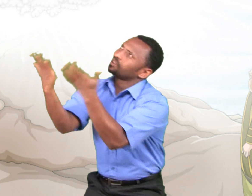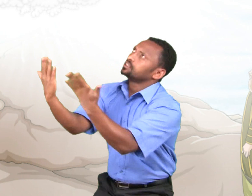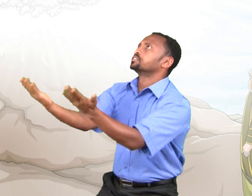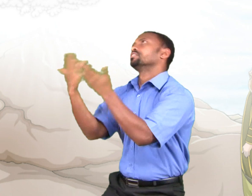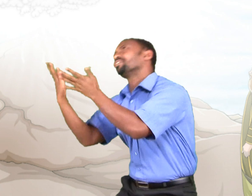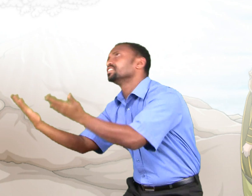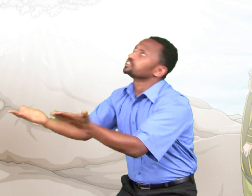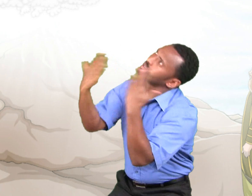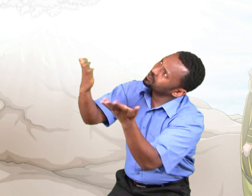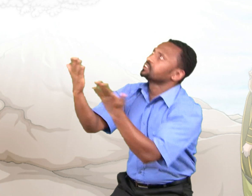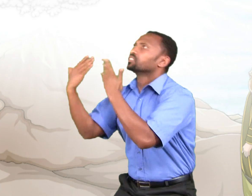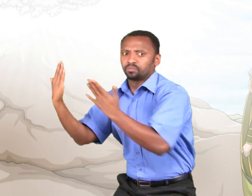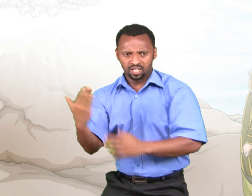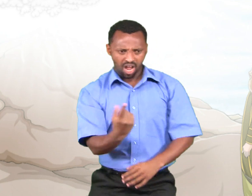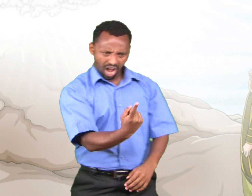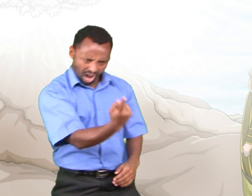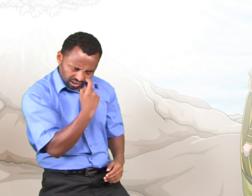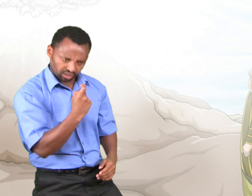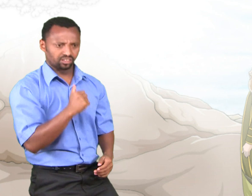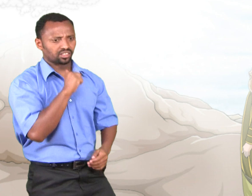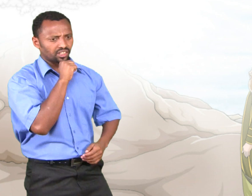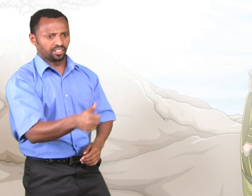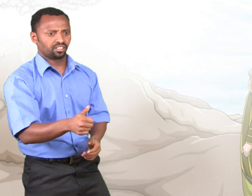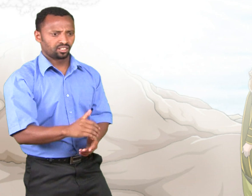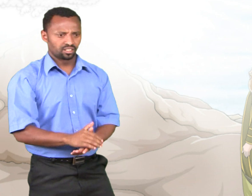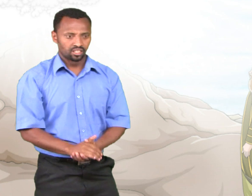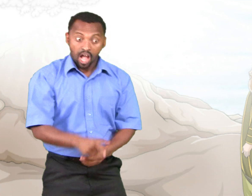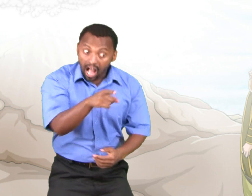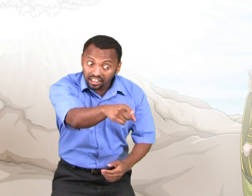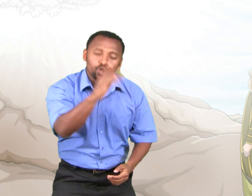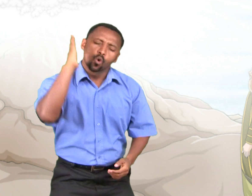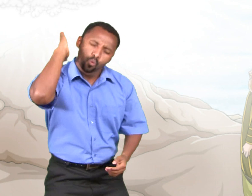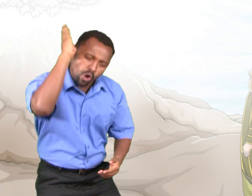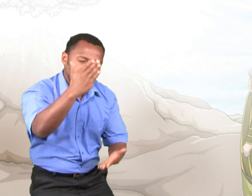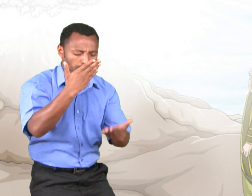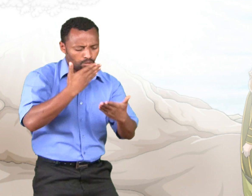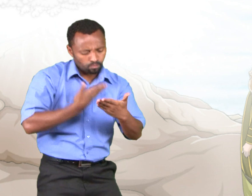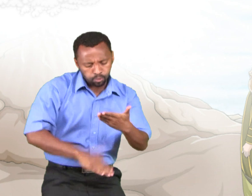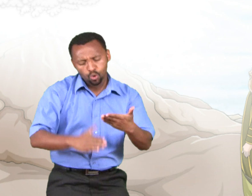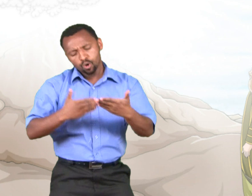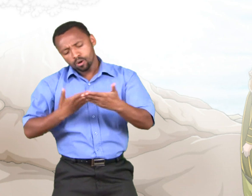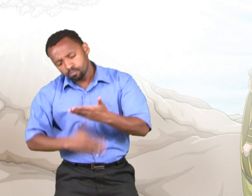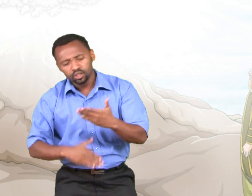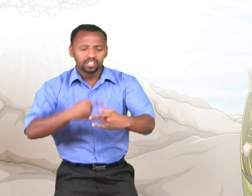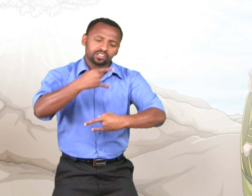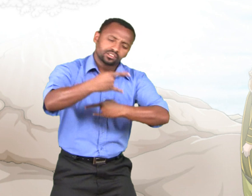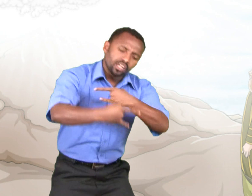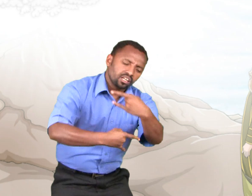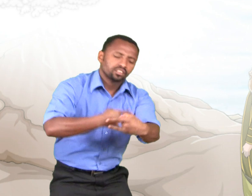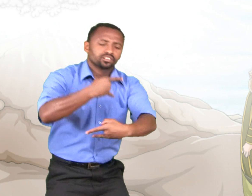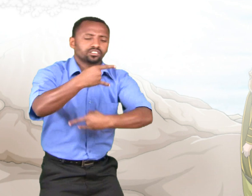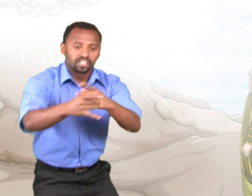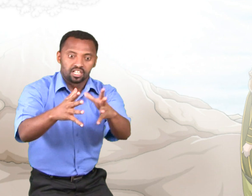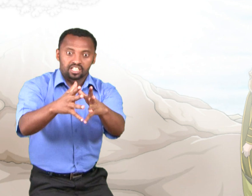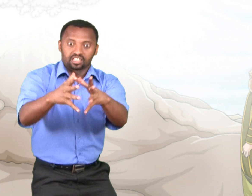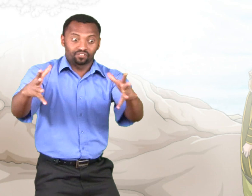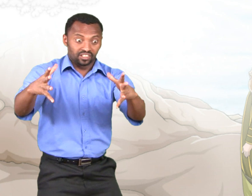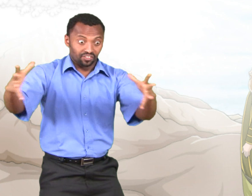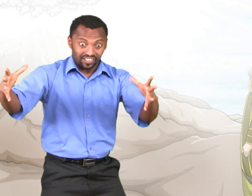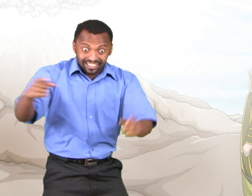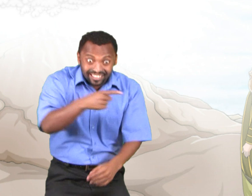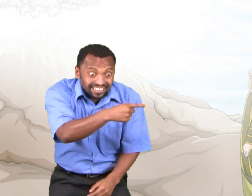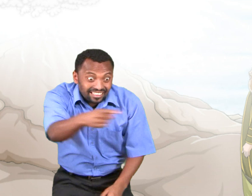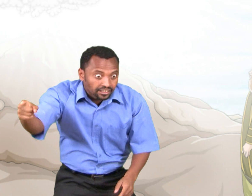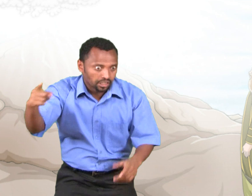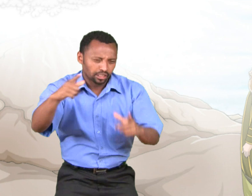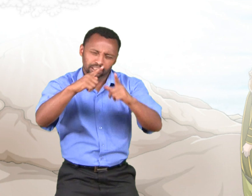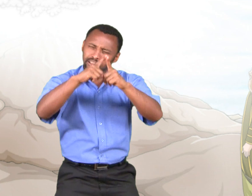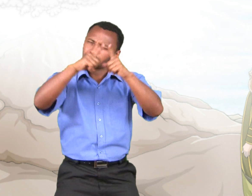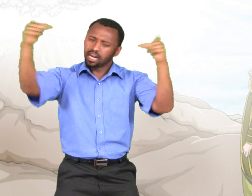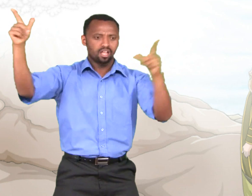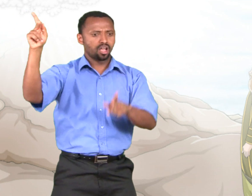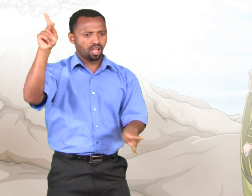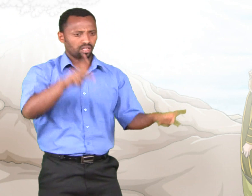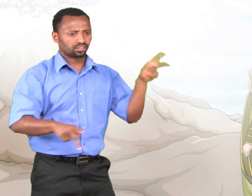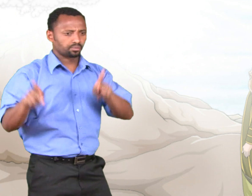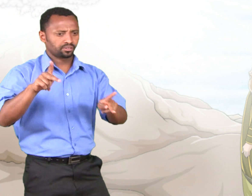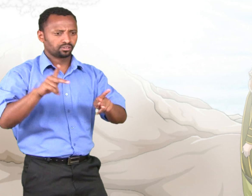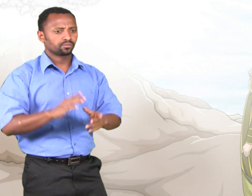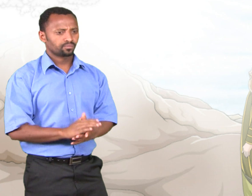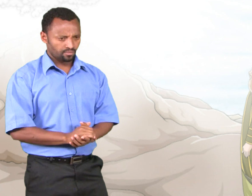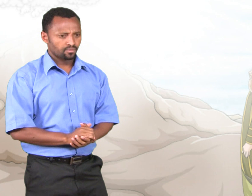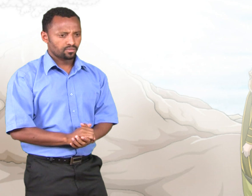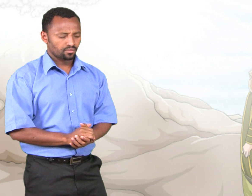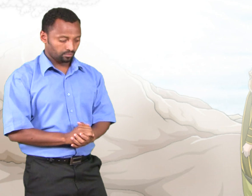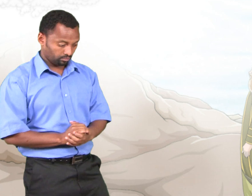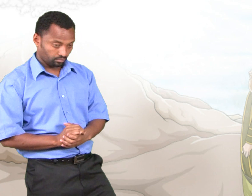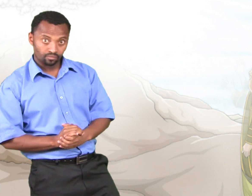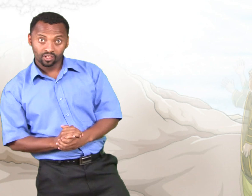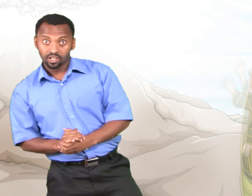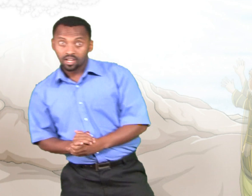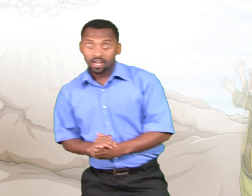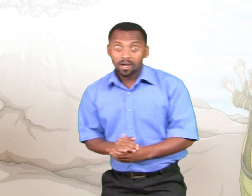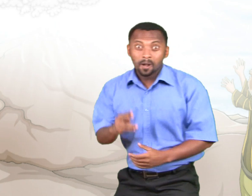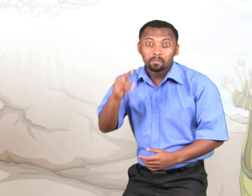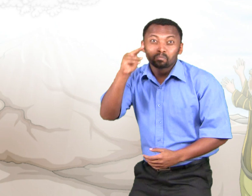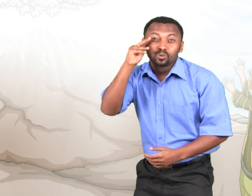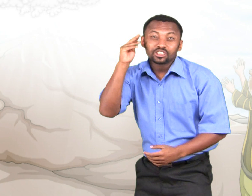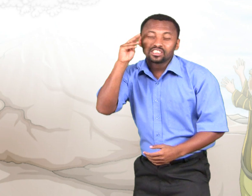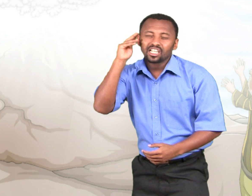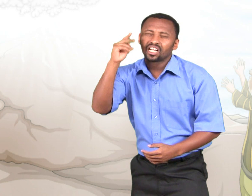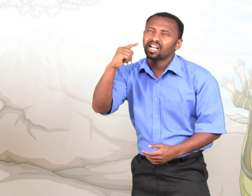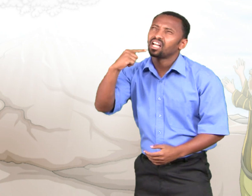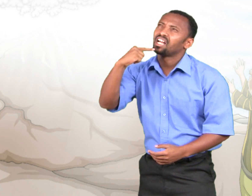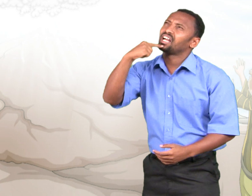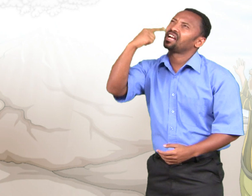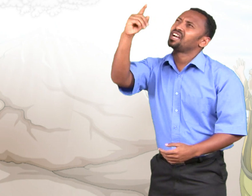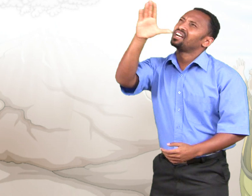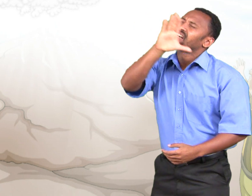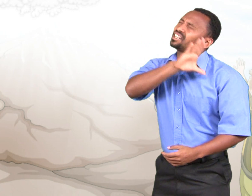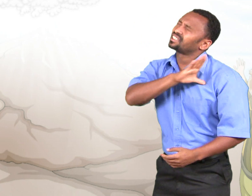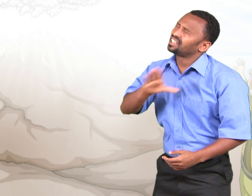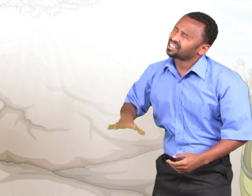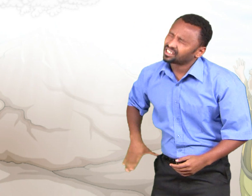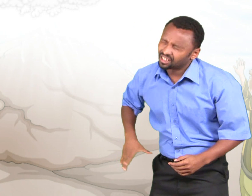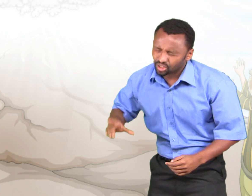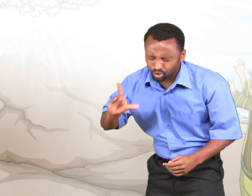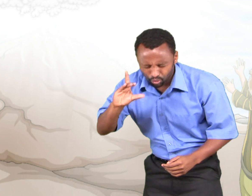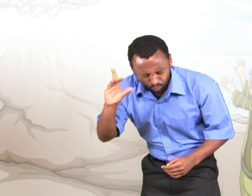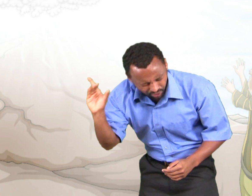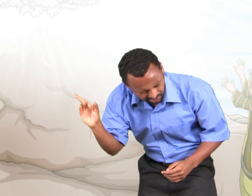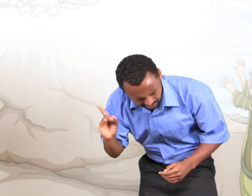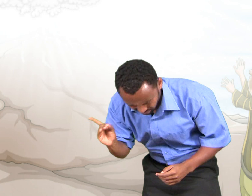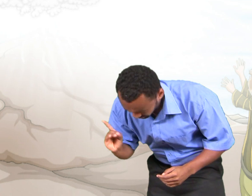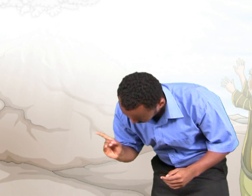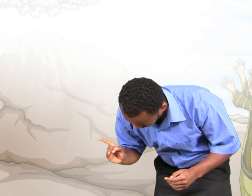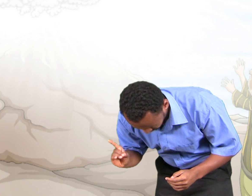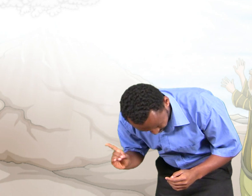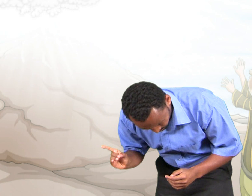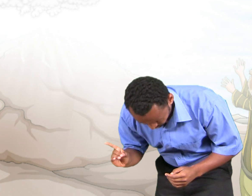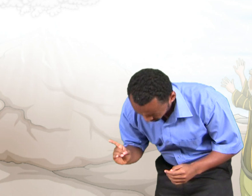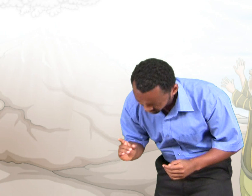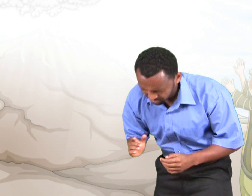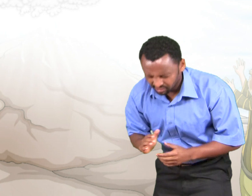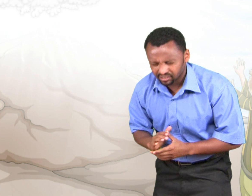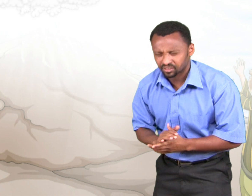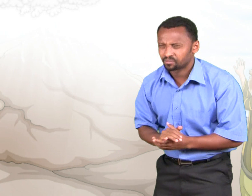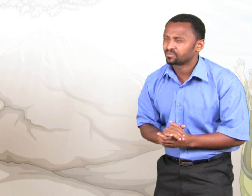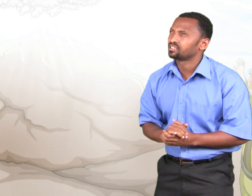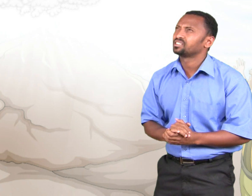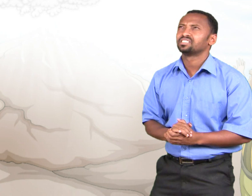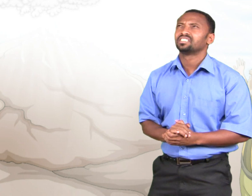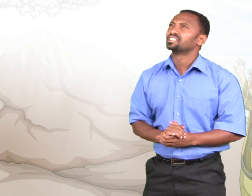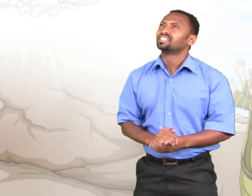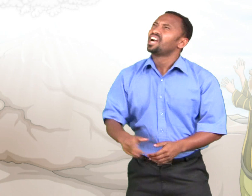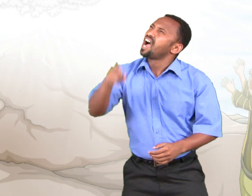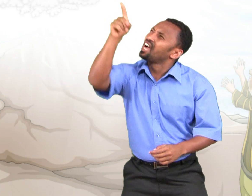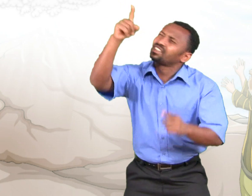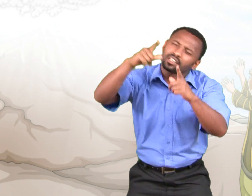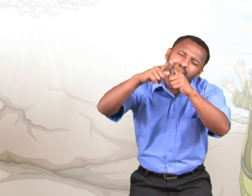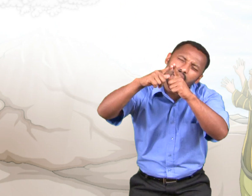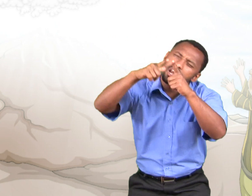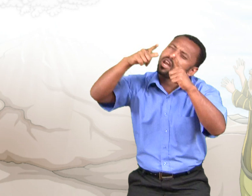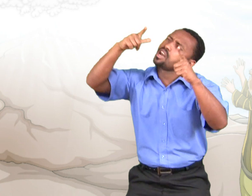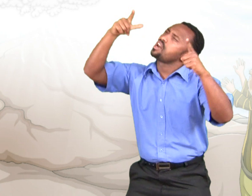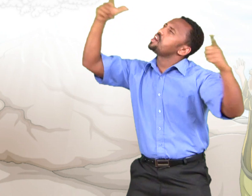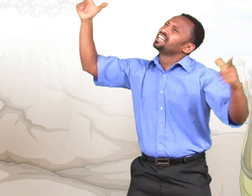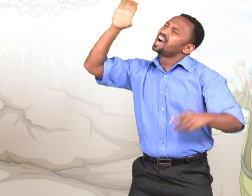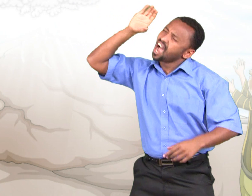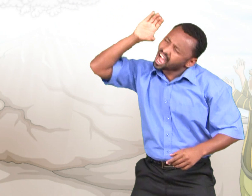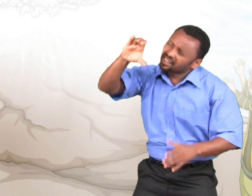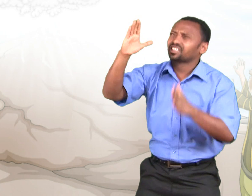Now leave Me alone, so that My anger may burn against them and consume them. Then I will make you into a great nation.”